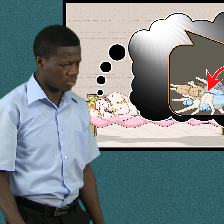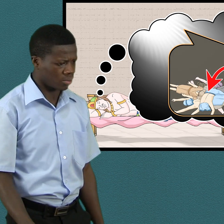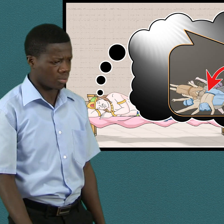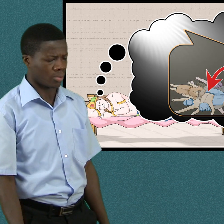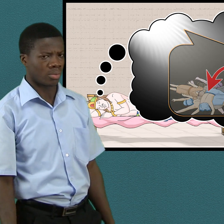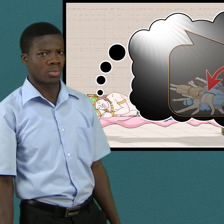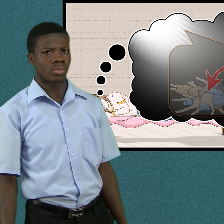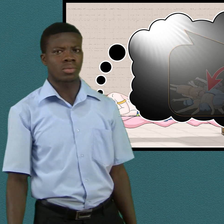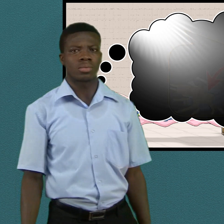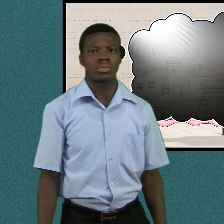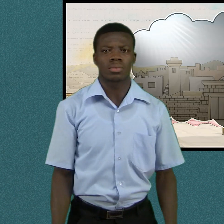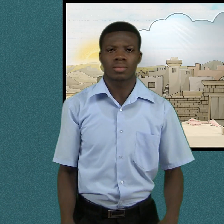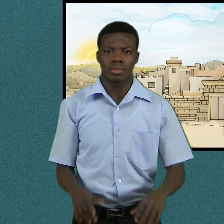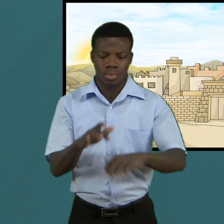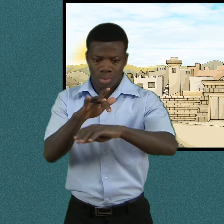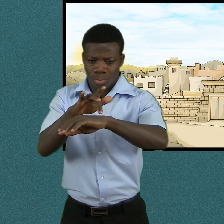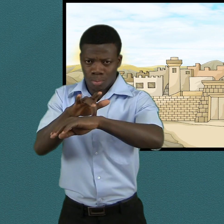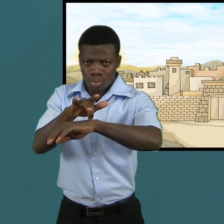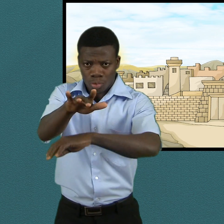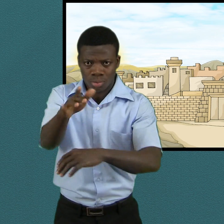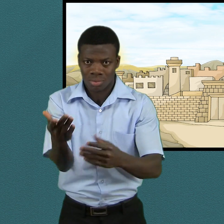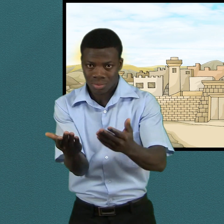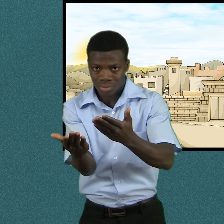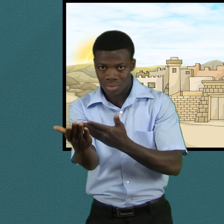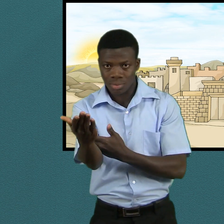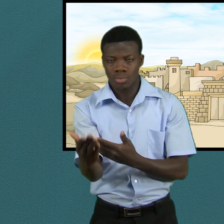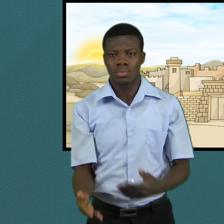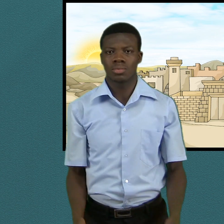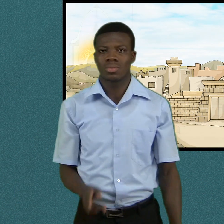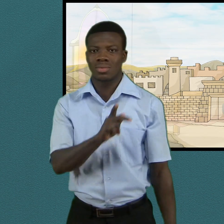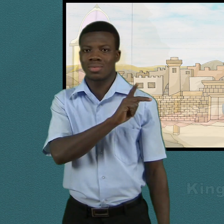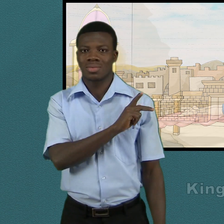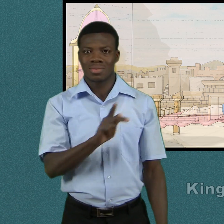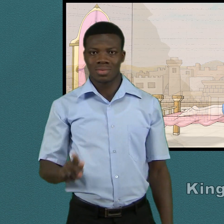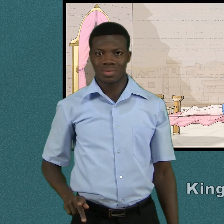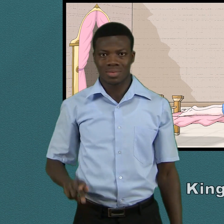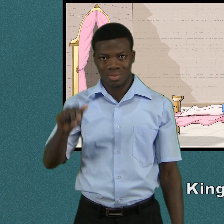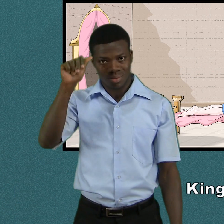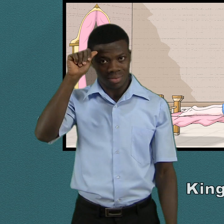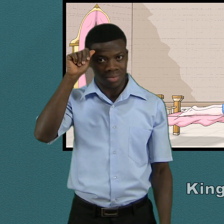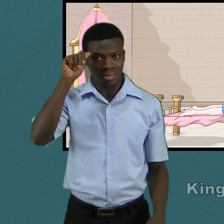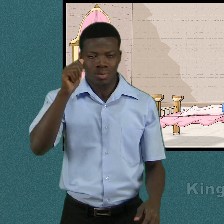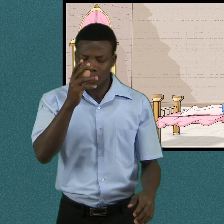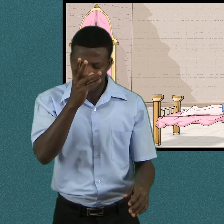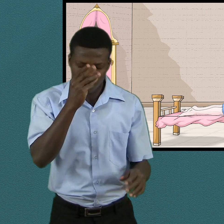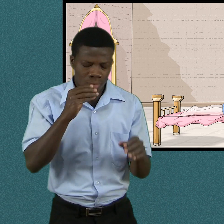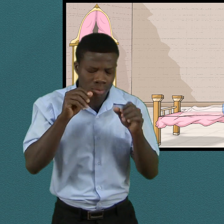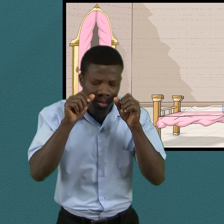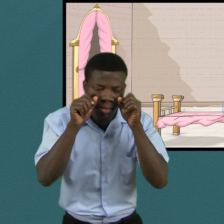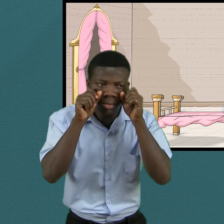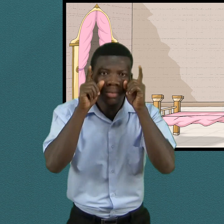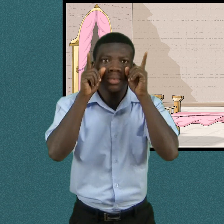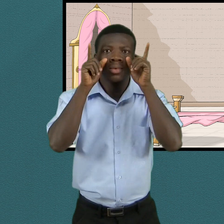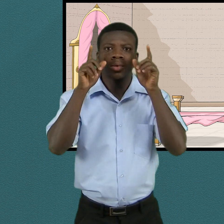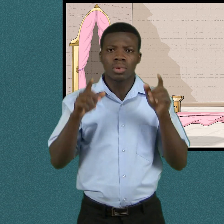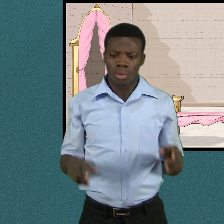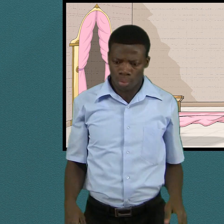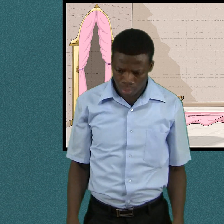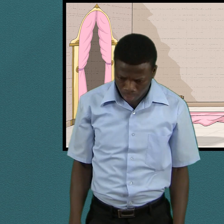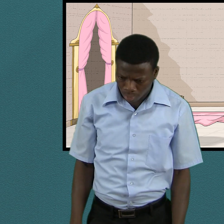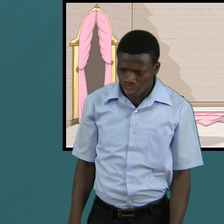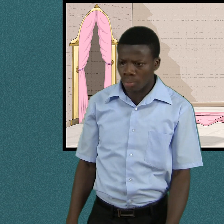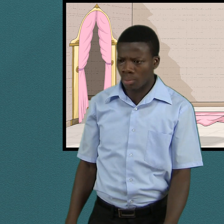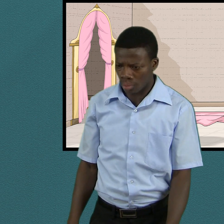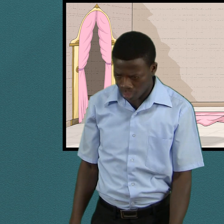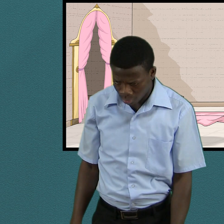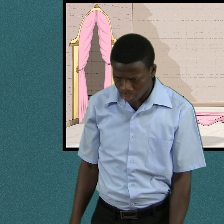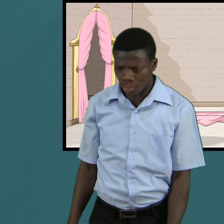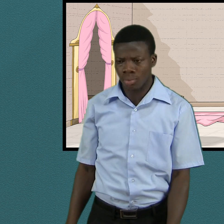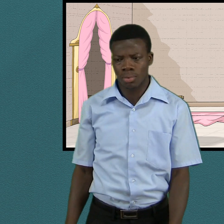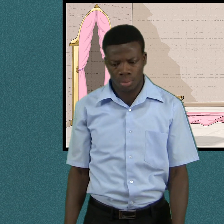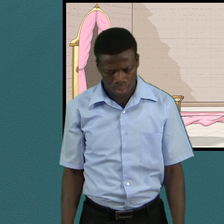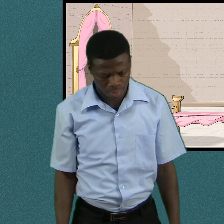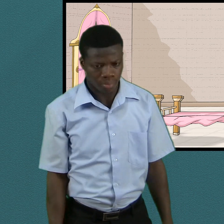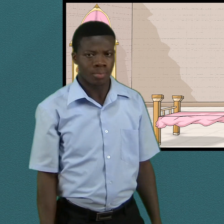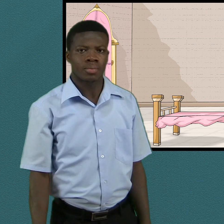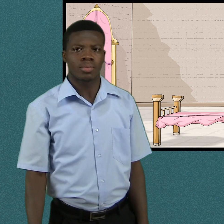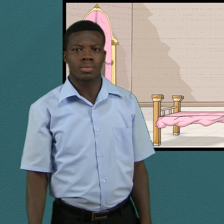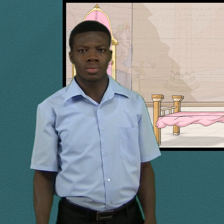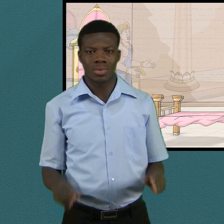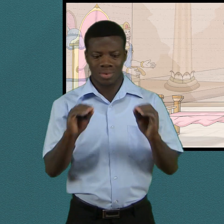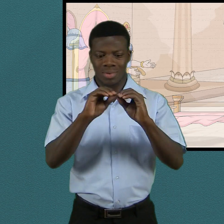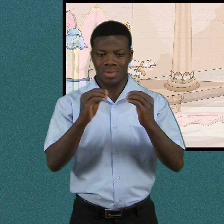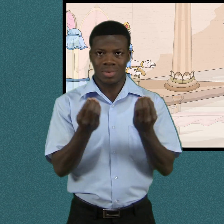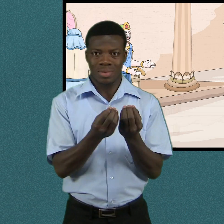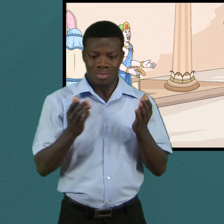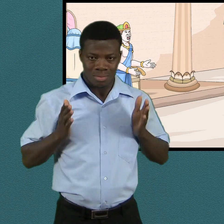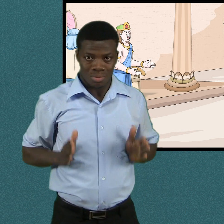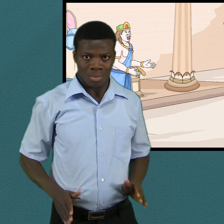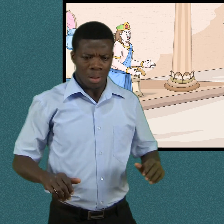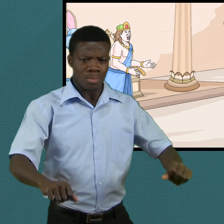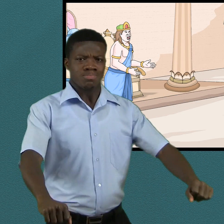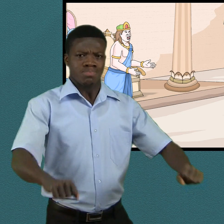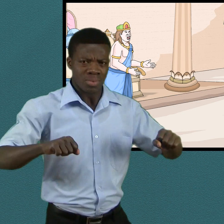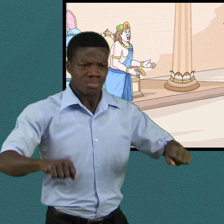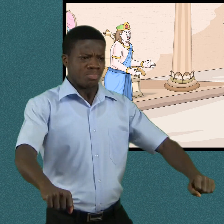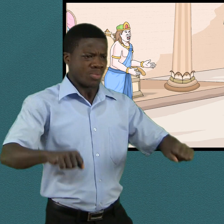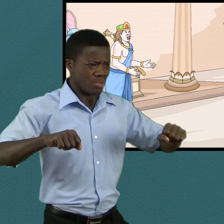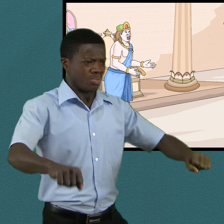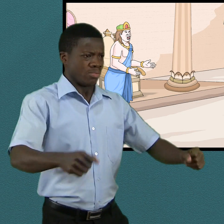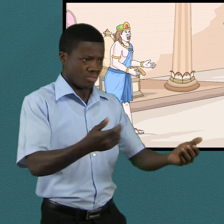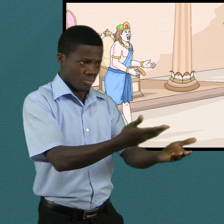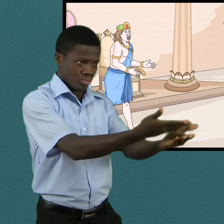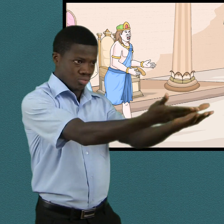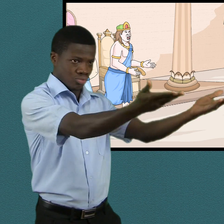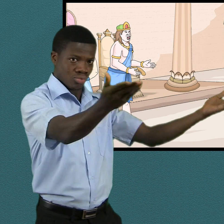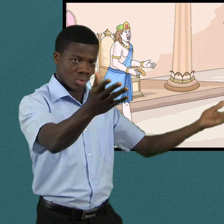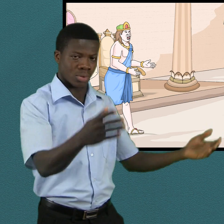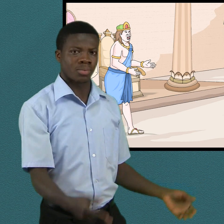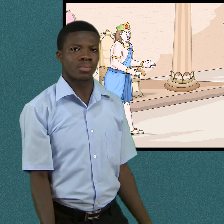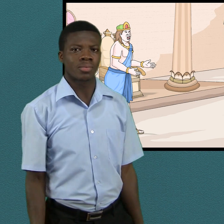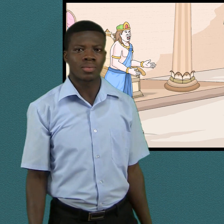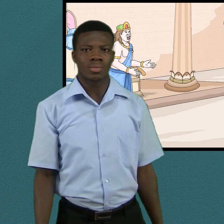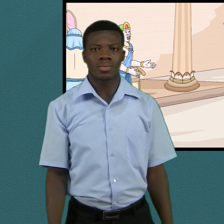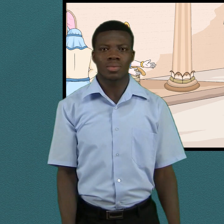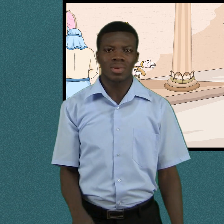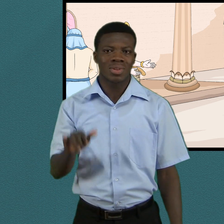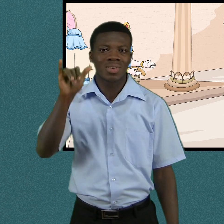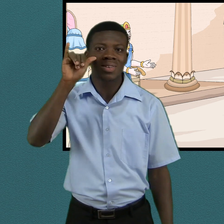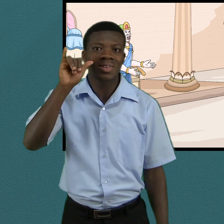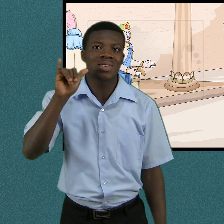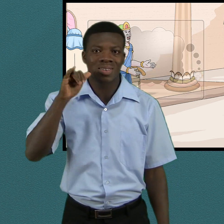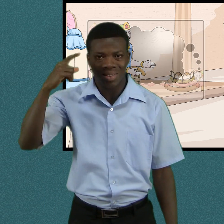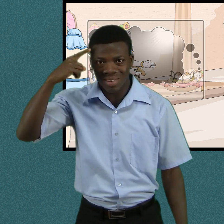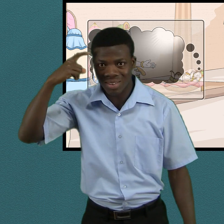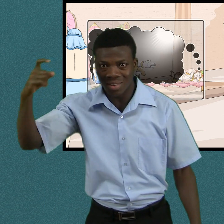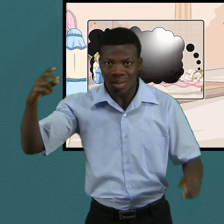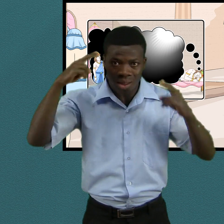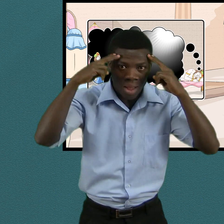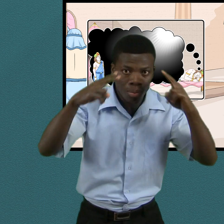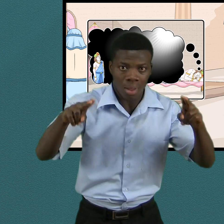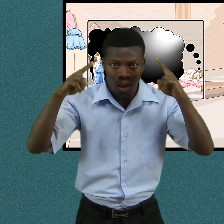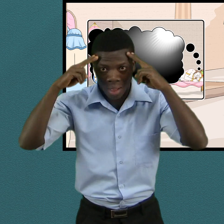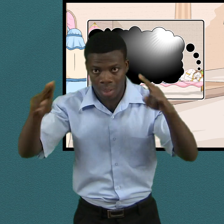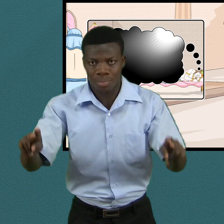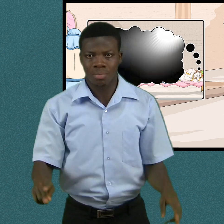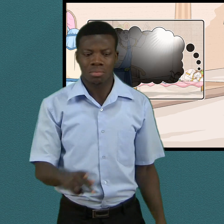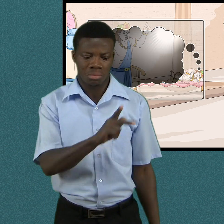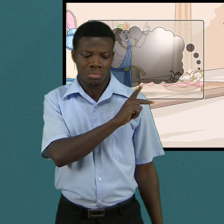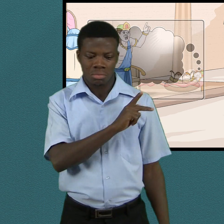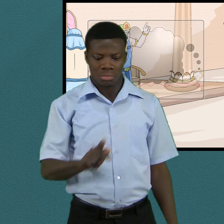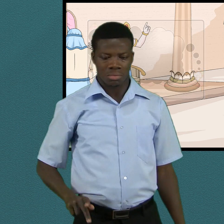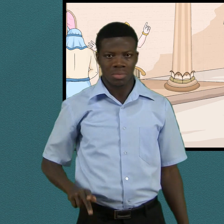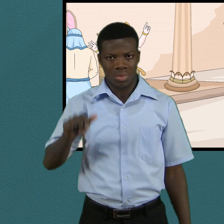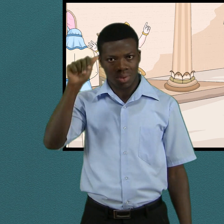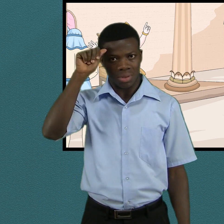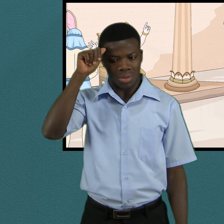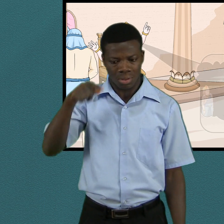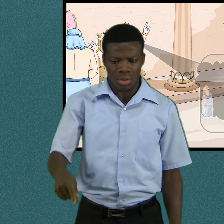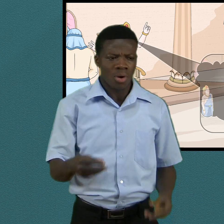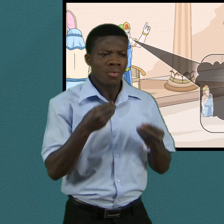Early the next morning Abimelech got up and summoned all his servants;